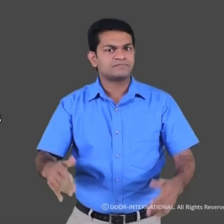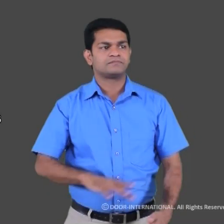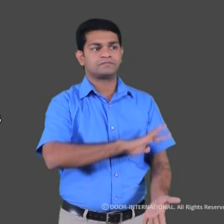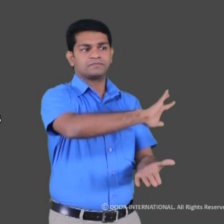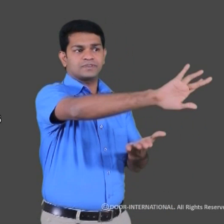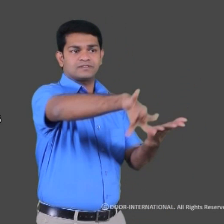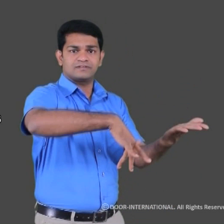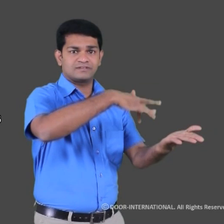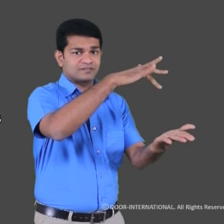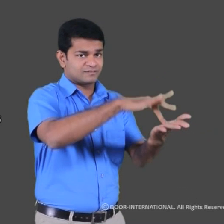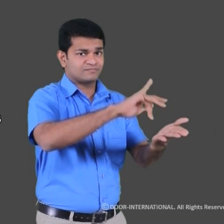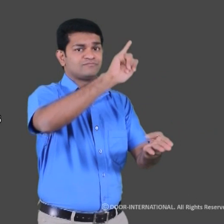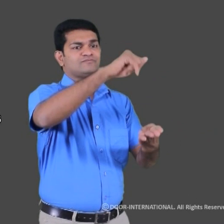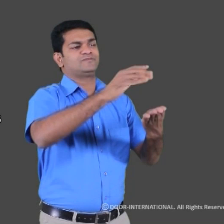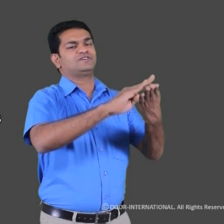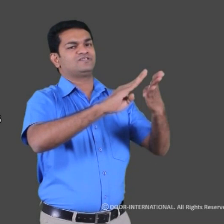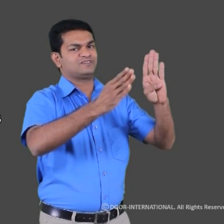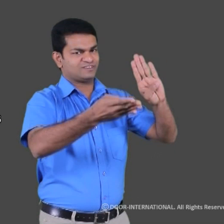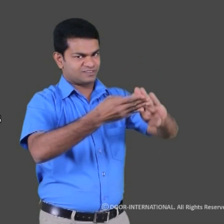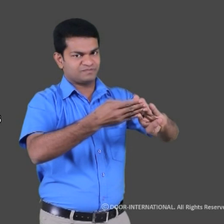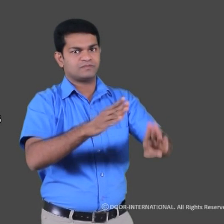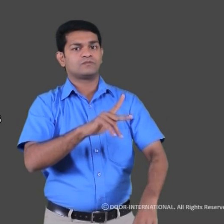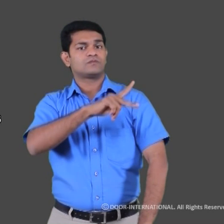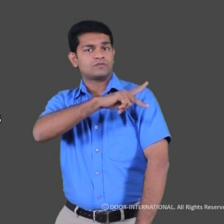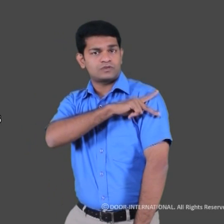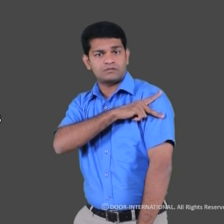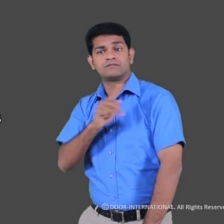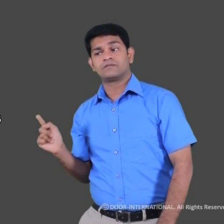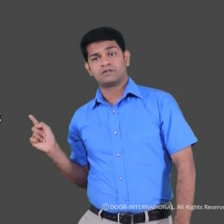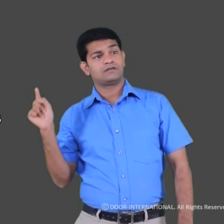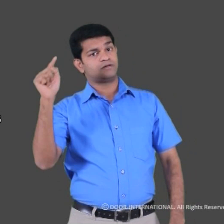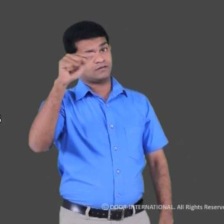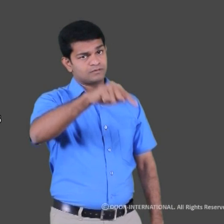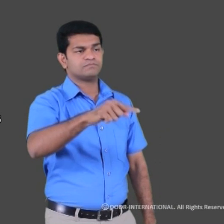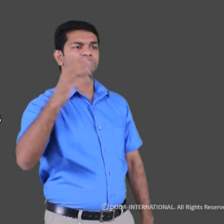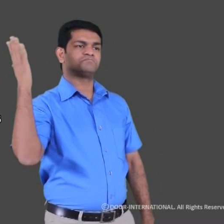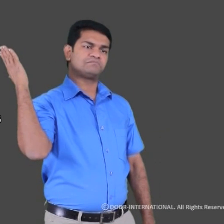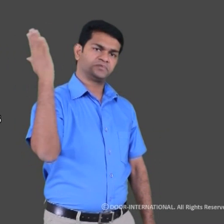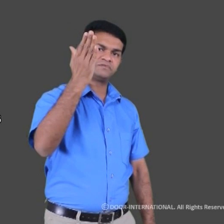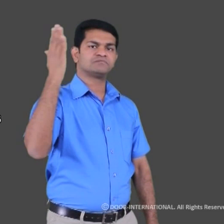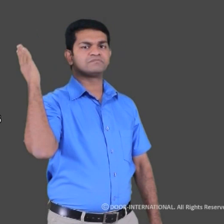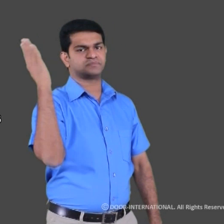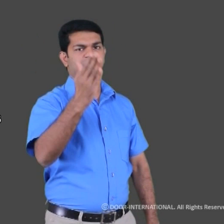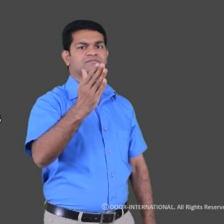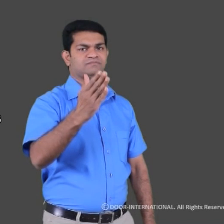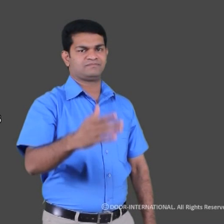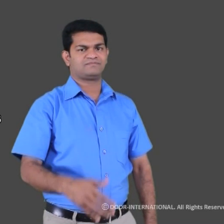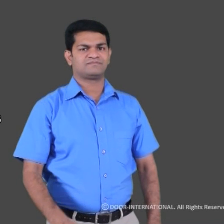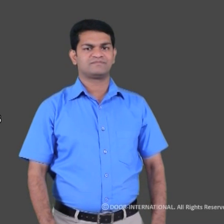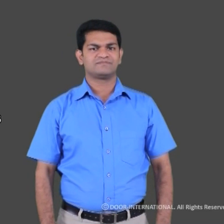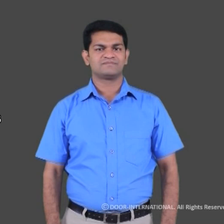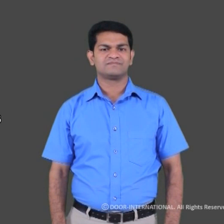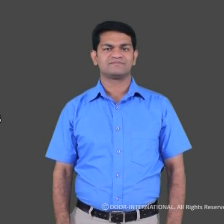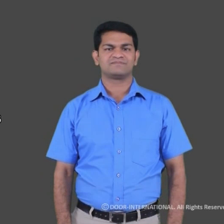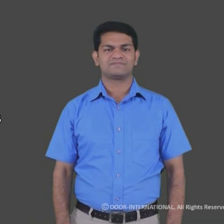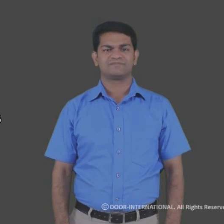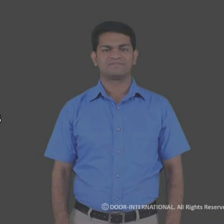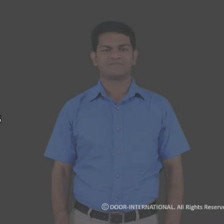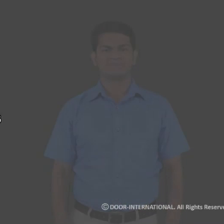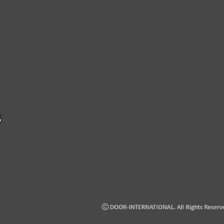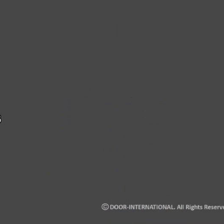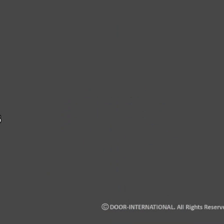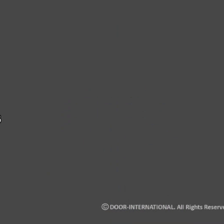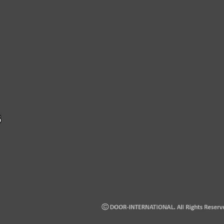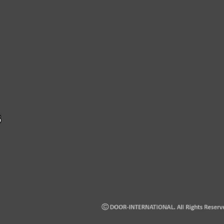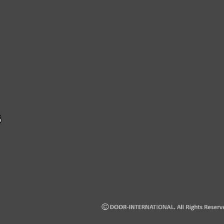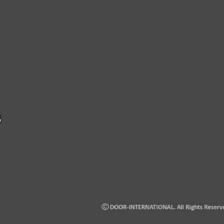Paul preaches in Jerusalem